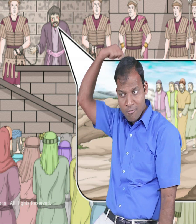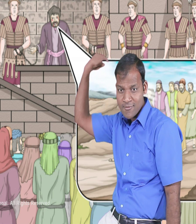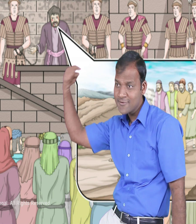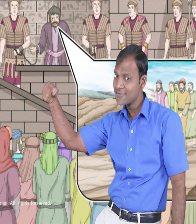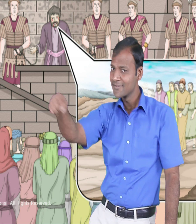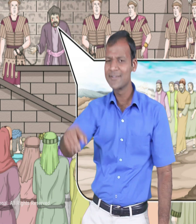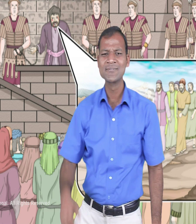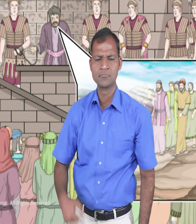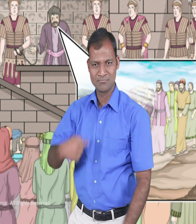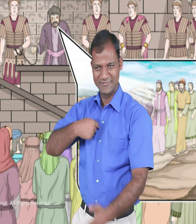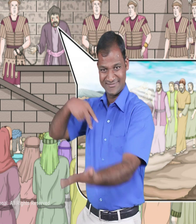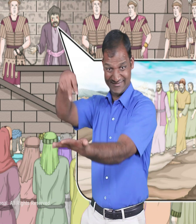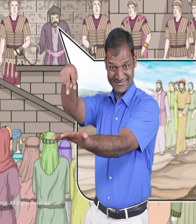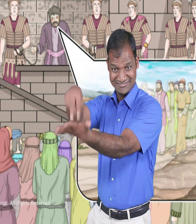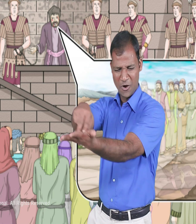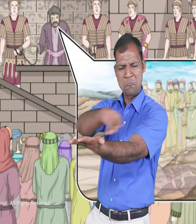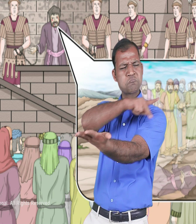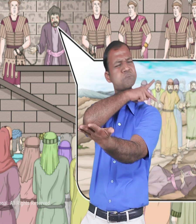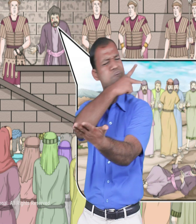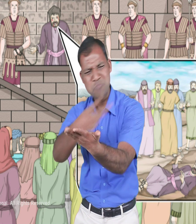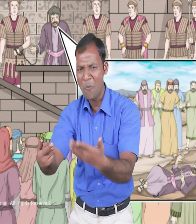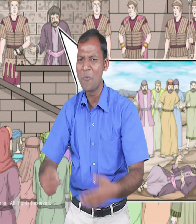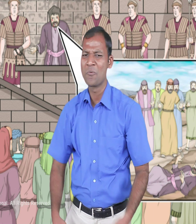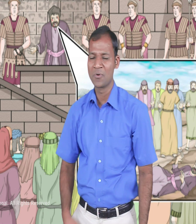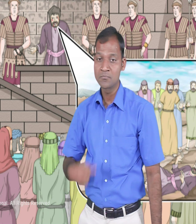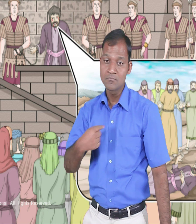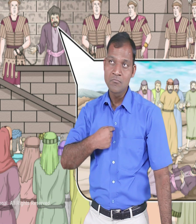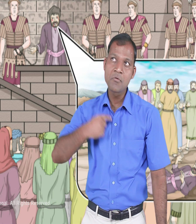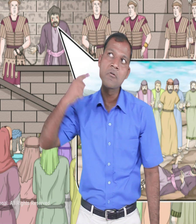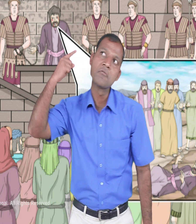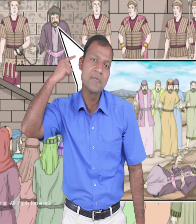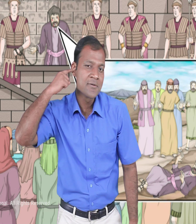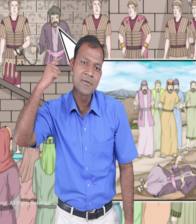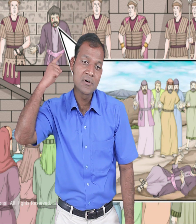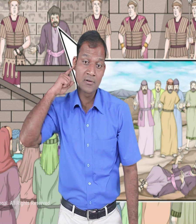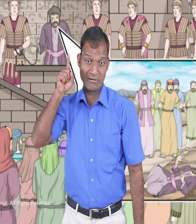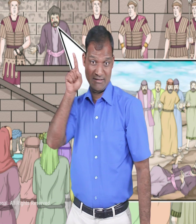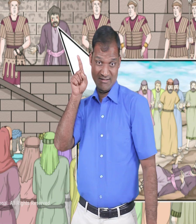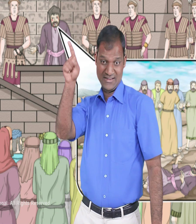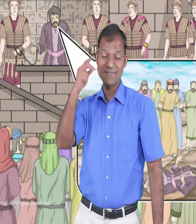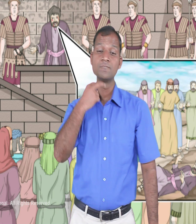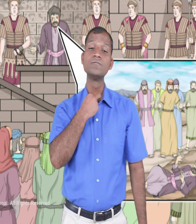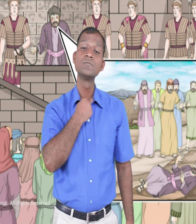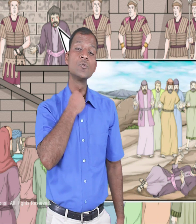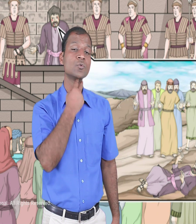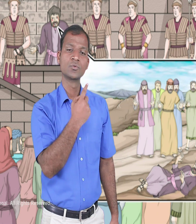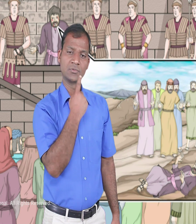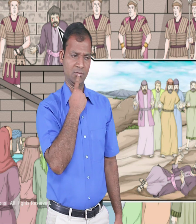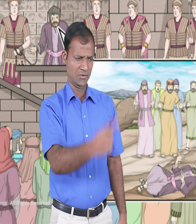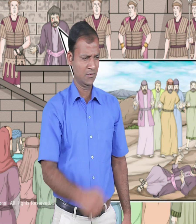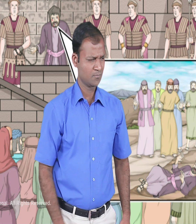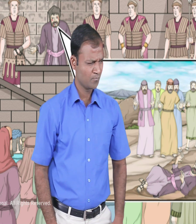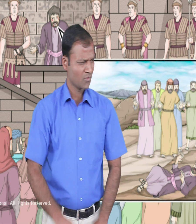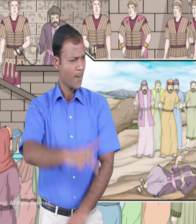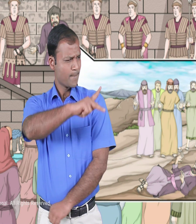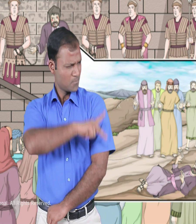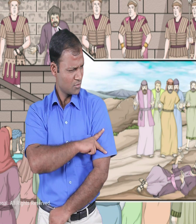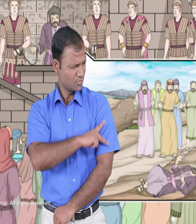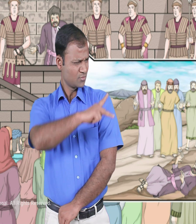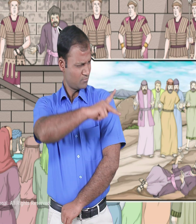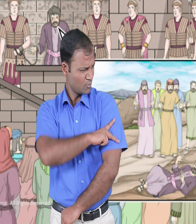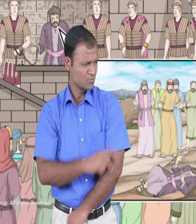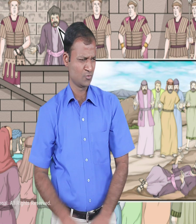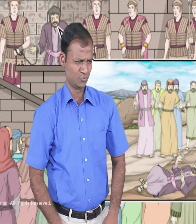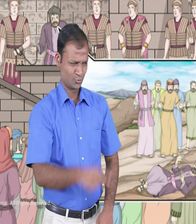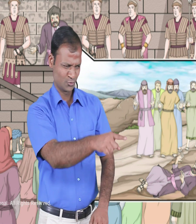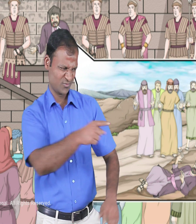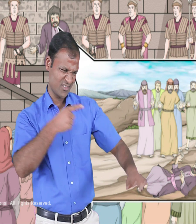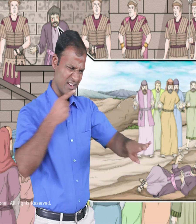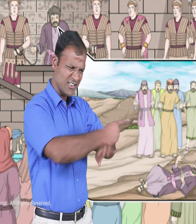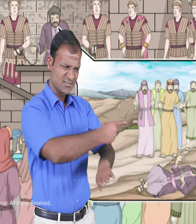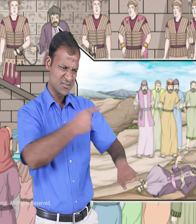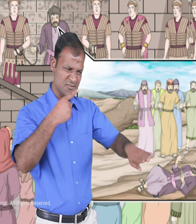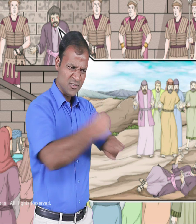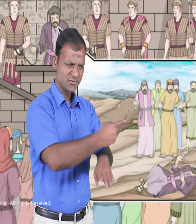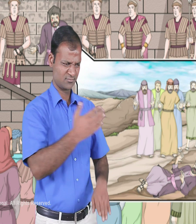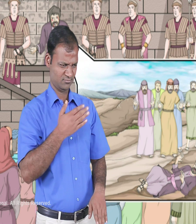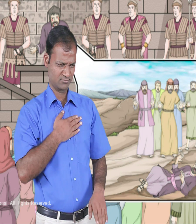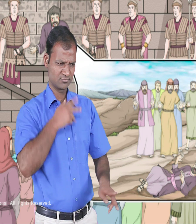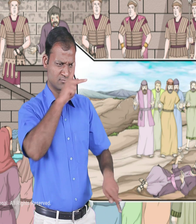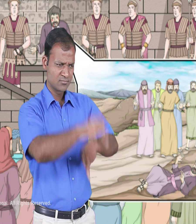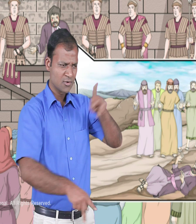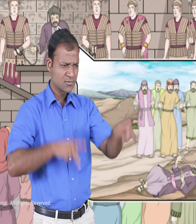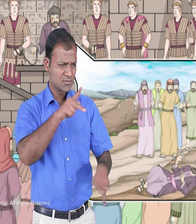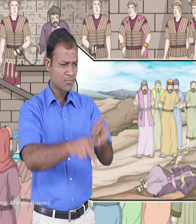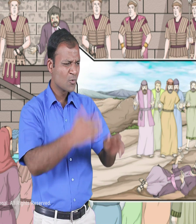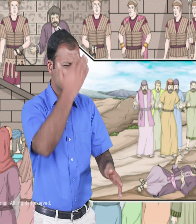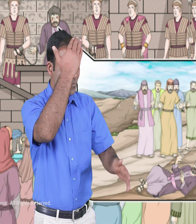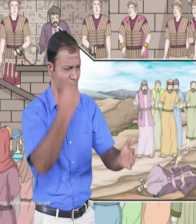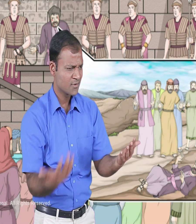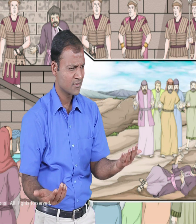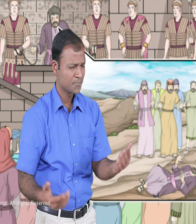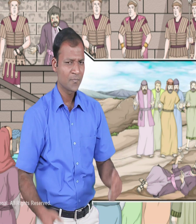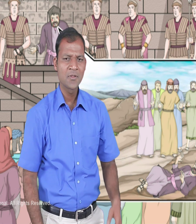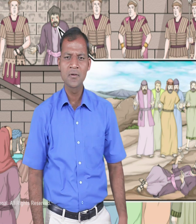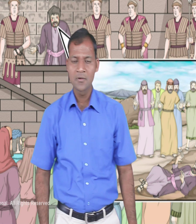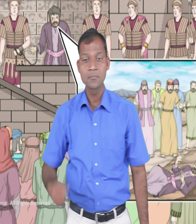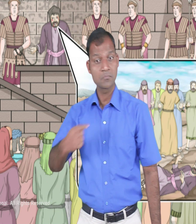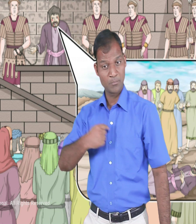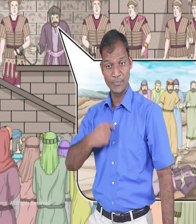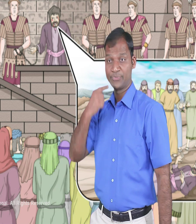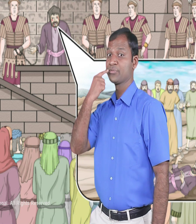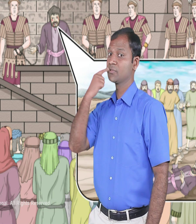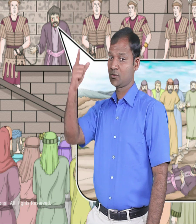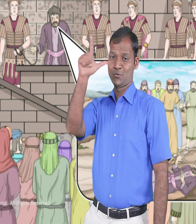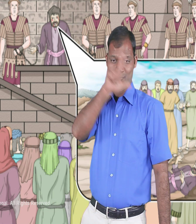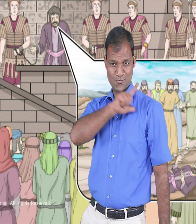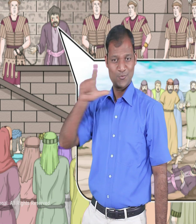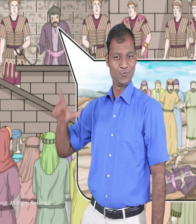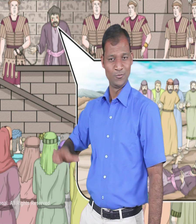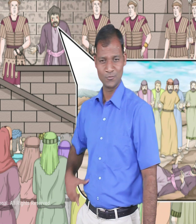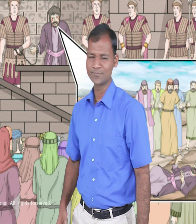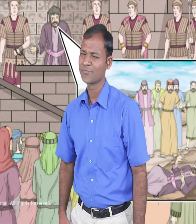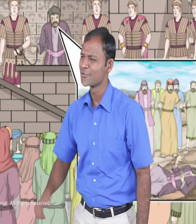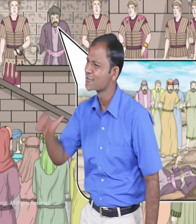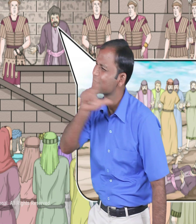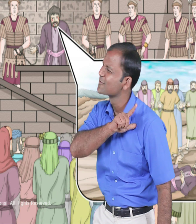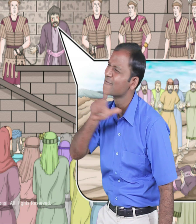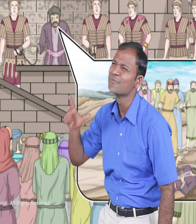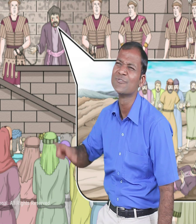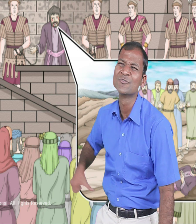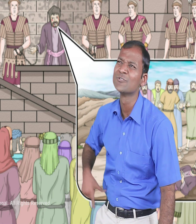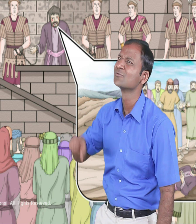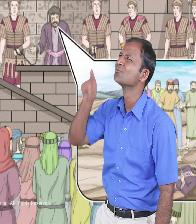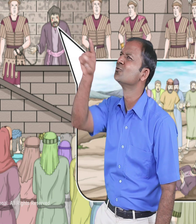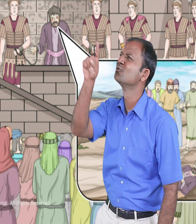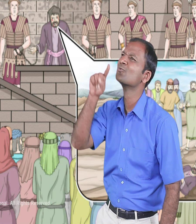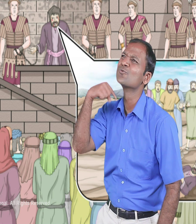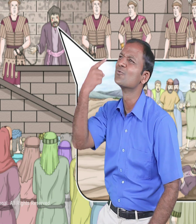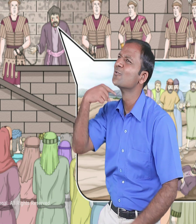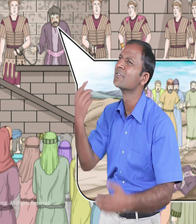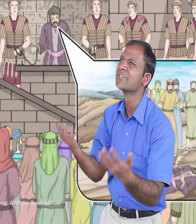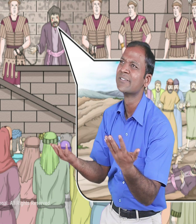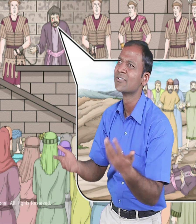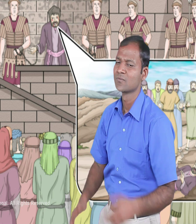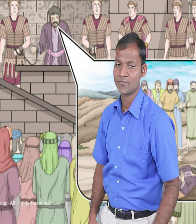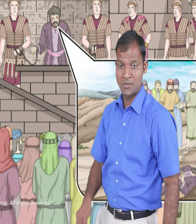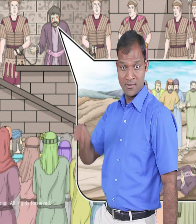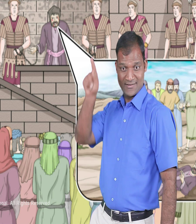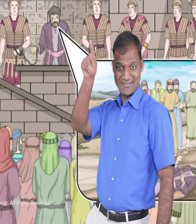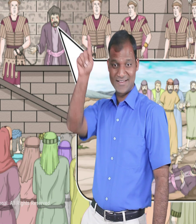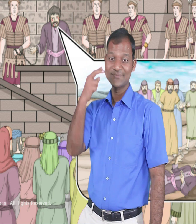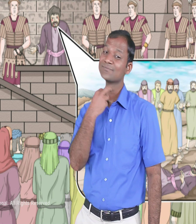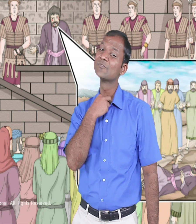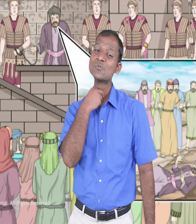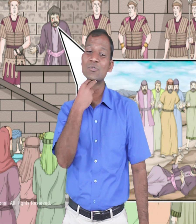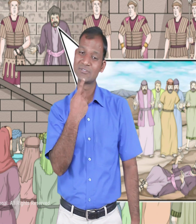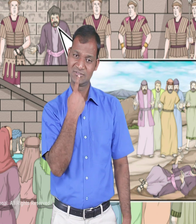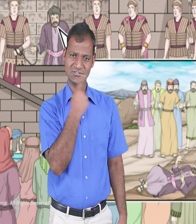I fell to the ground and heard a voice say to me, ‘Saul, Saul, why do you persecute Me?’ ‘Who are You, Lord?’ I asked.